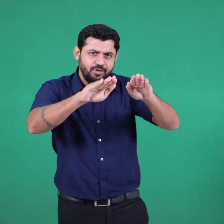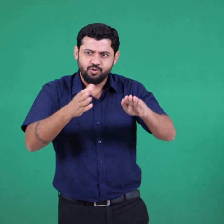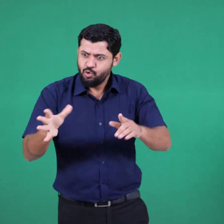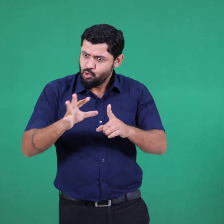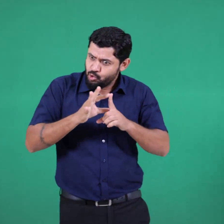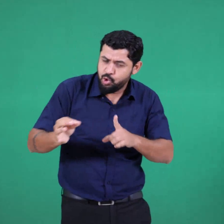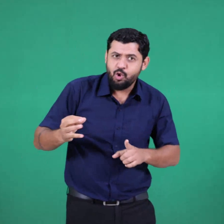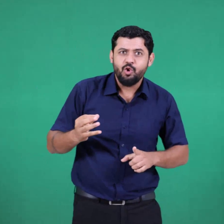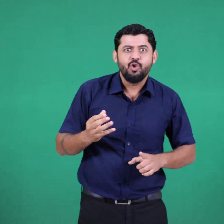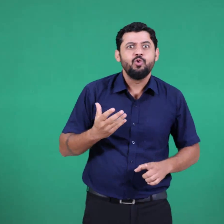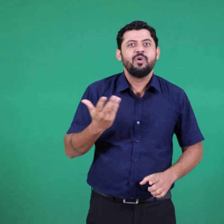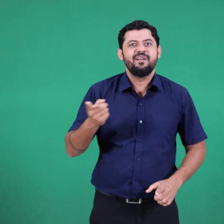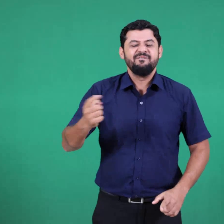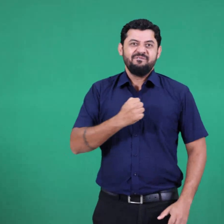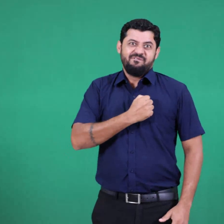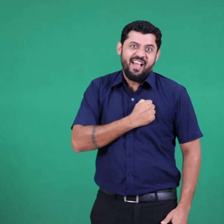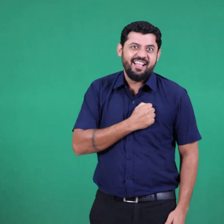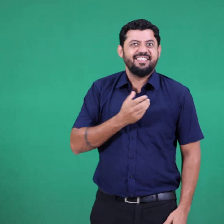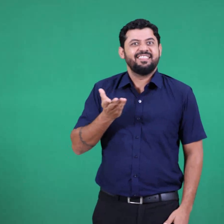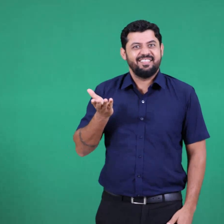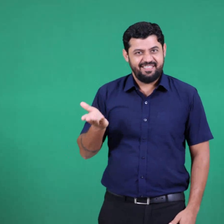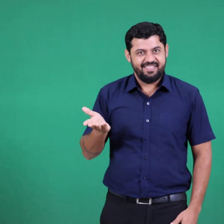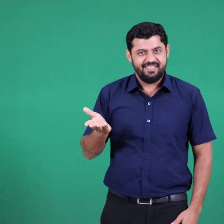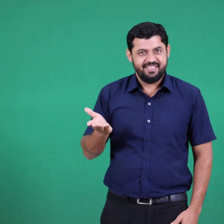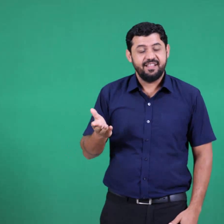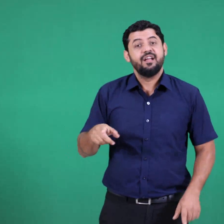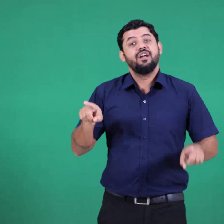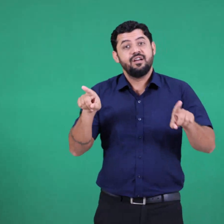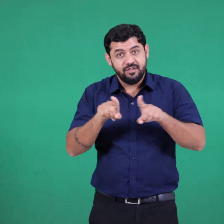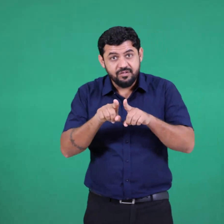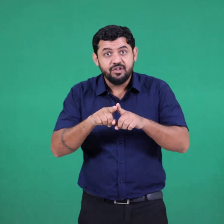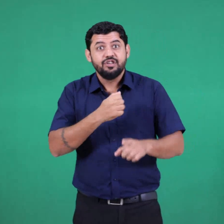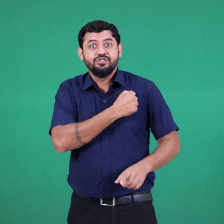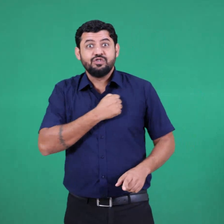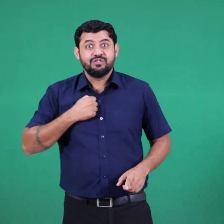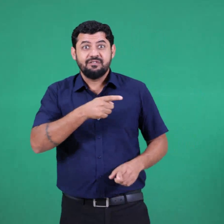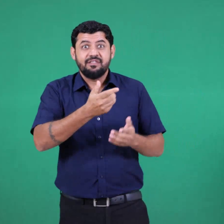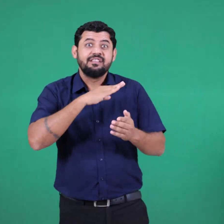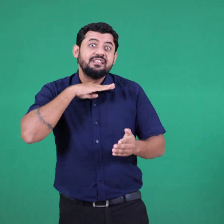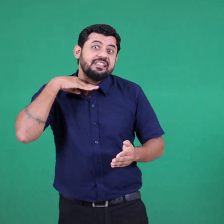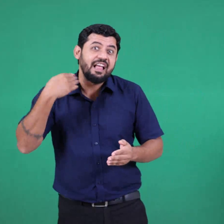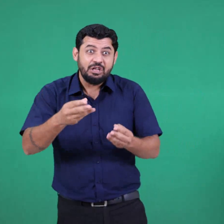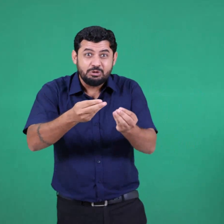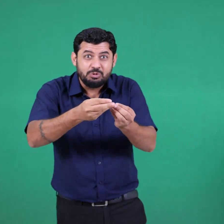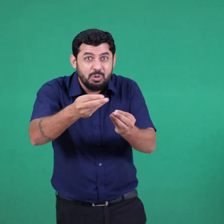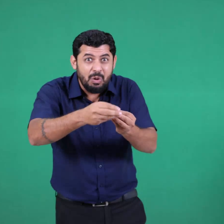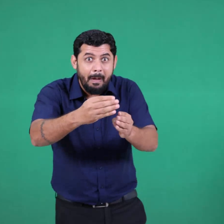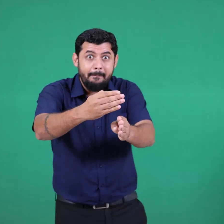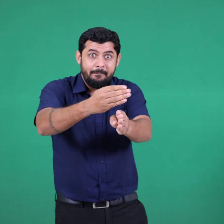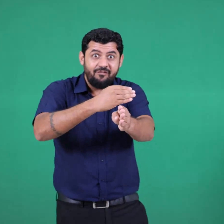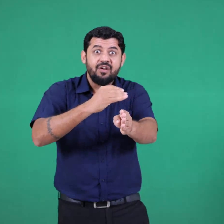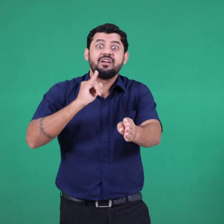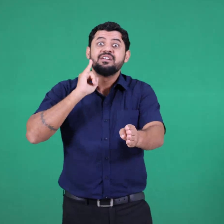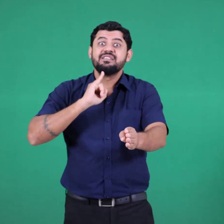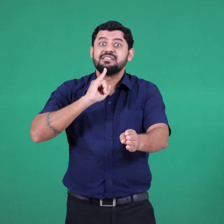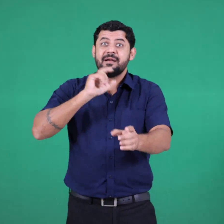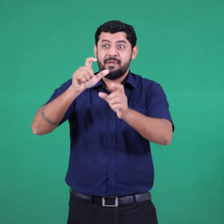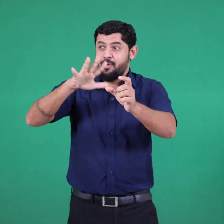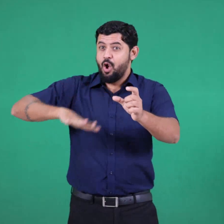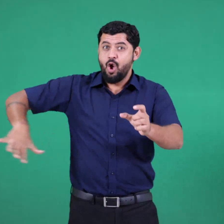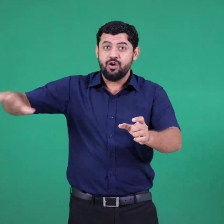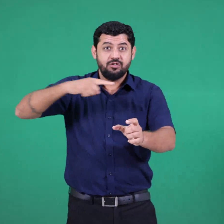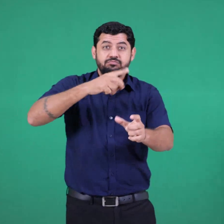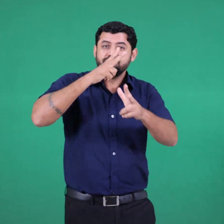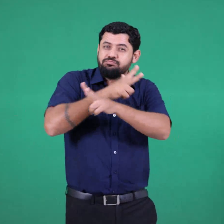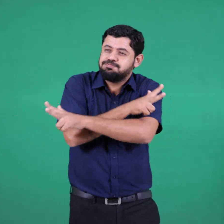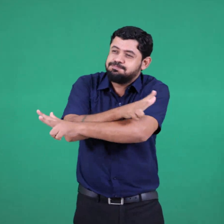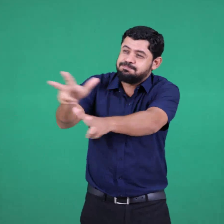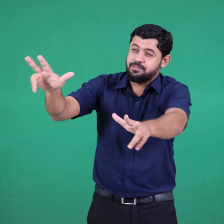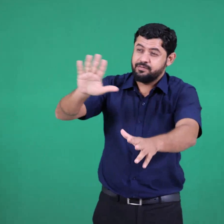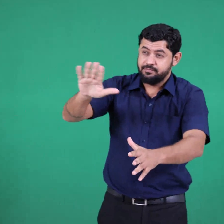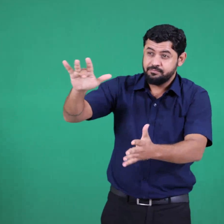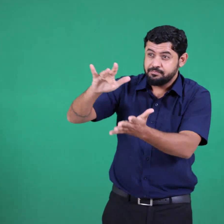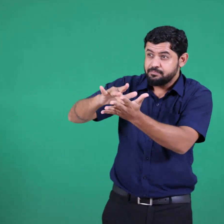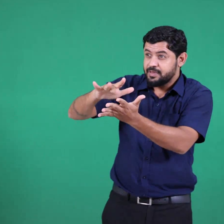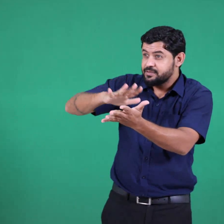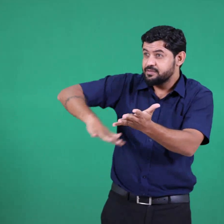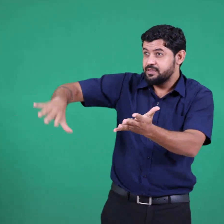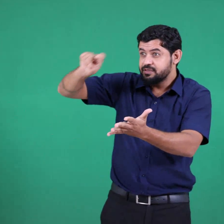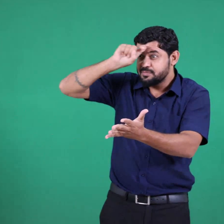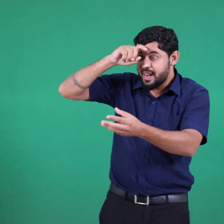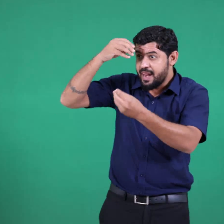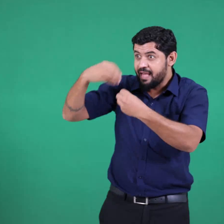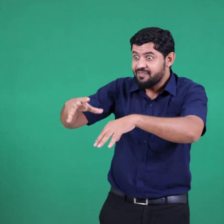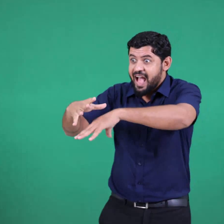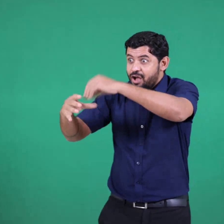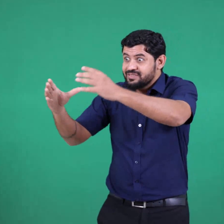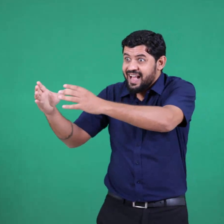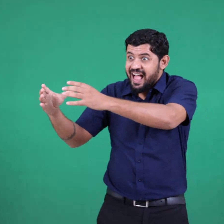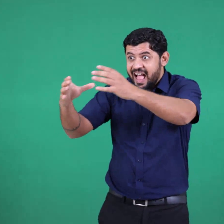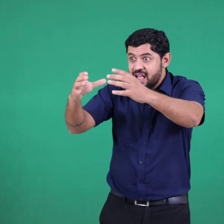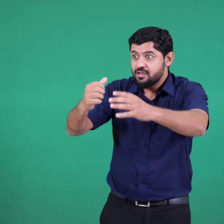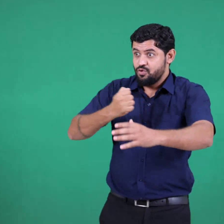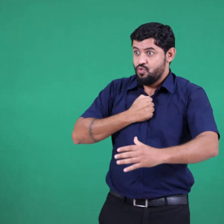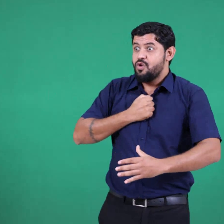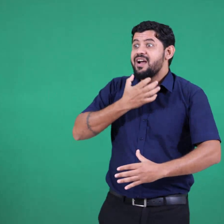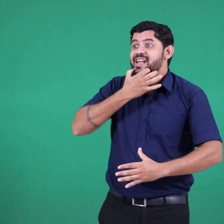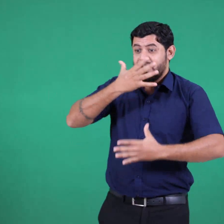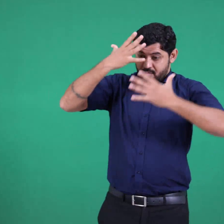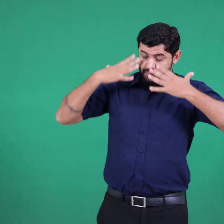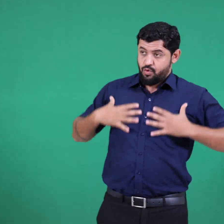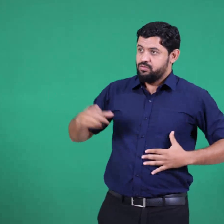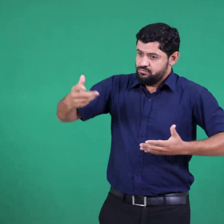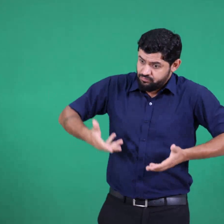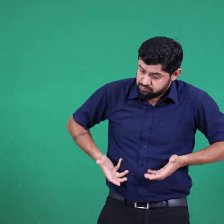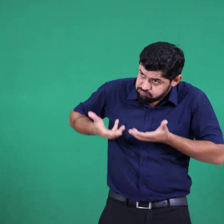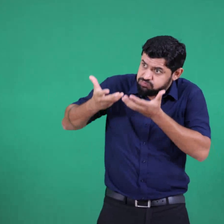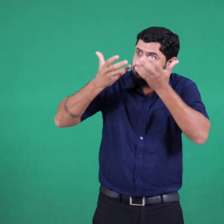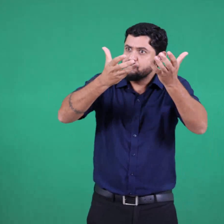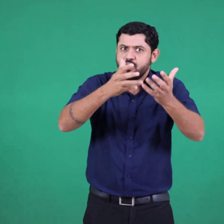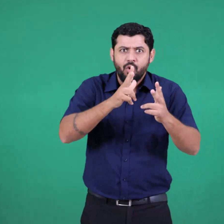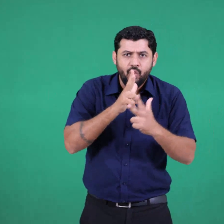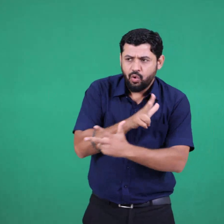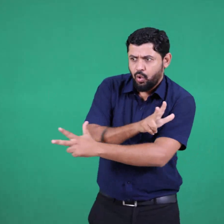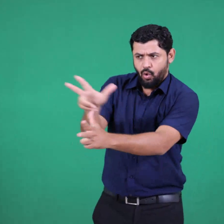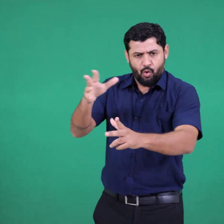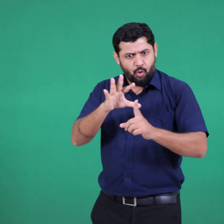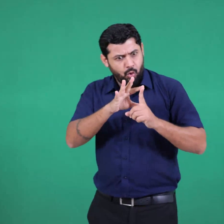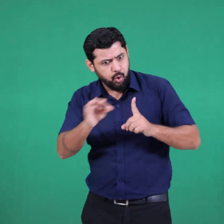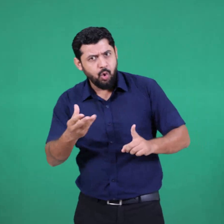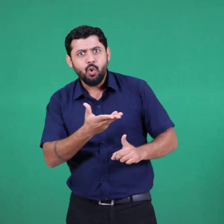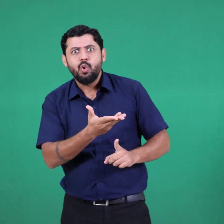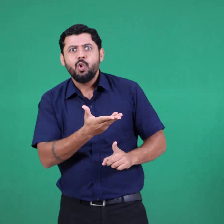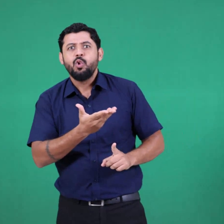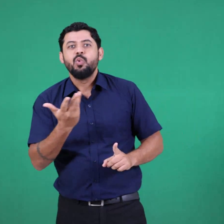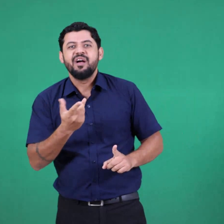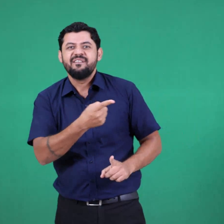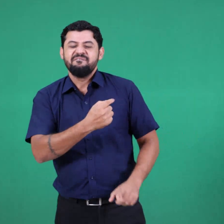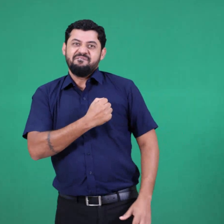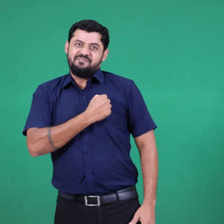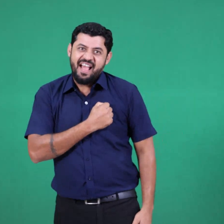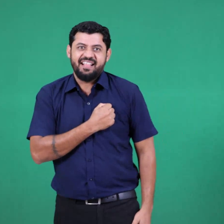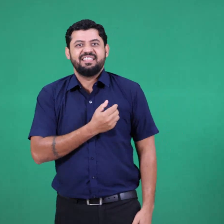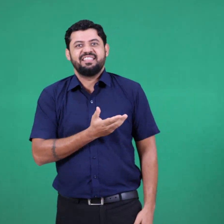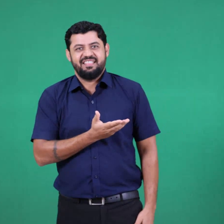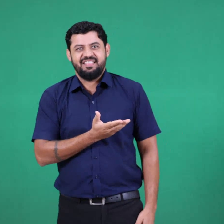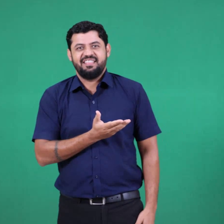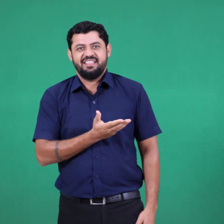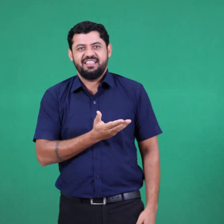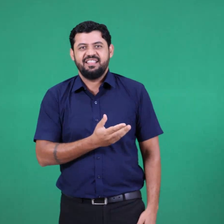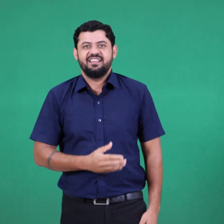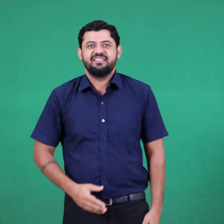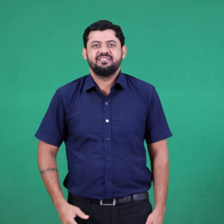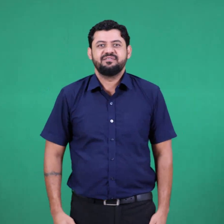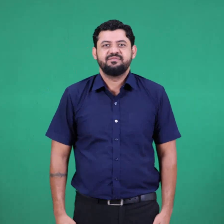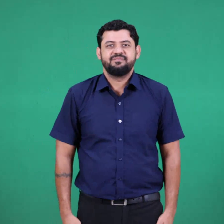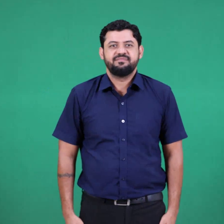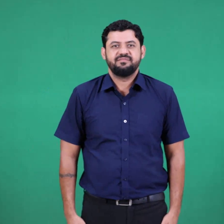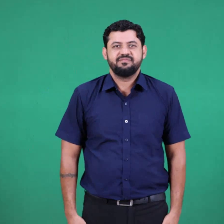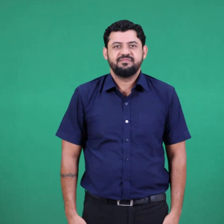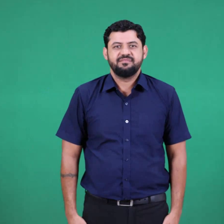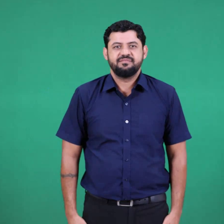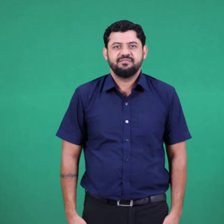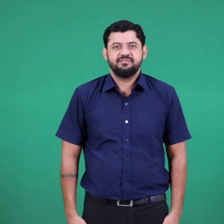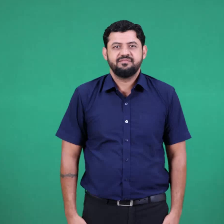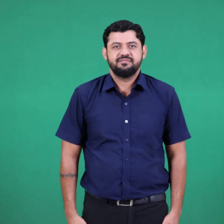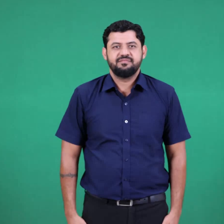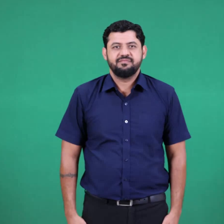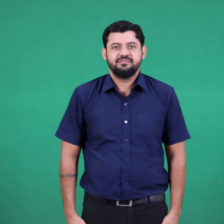By faith Joseph, when his end was near, spoke about the exodus of the Israelites and gave instructions about his bones.